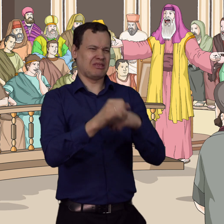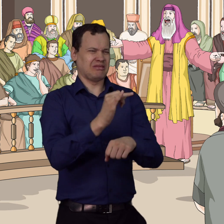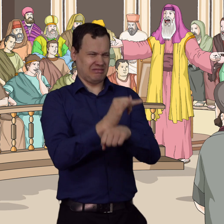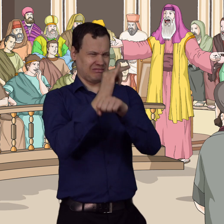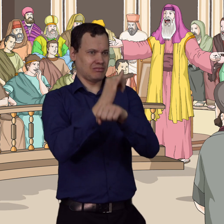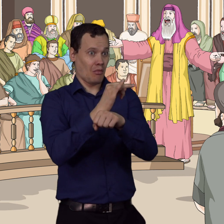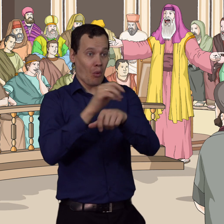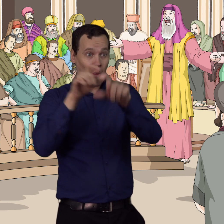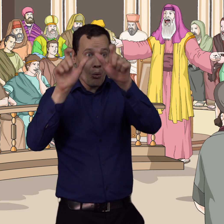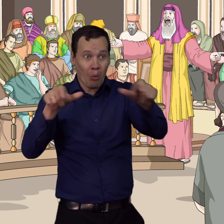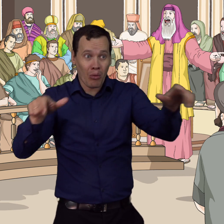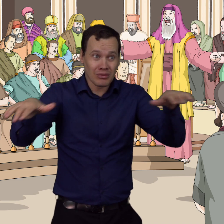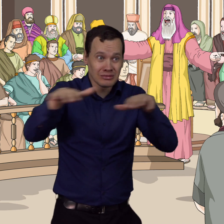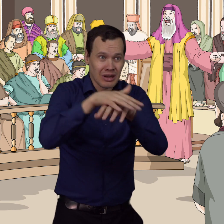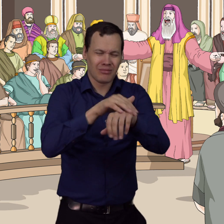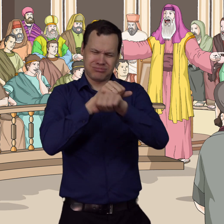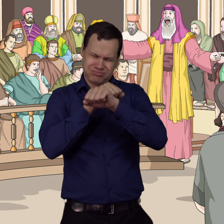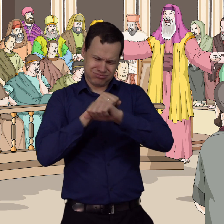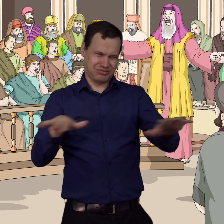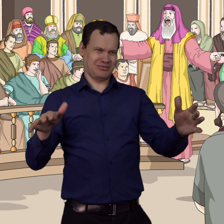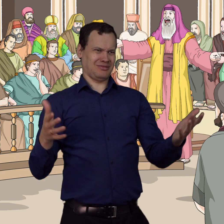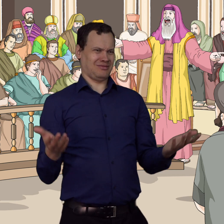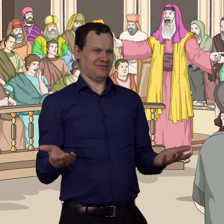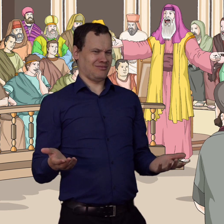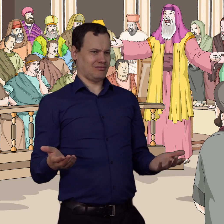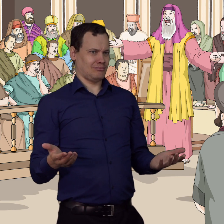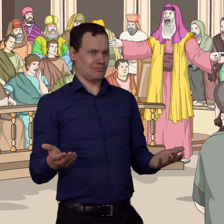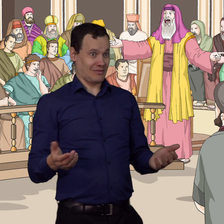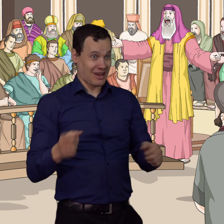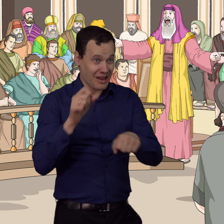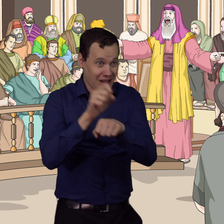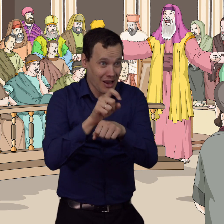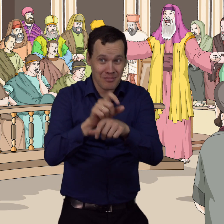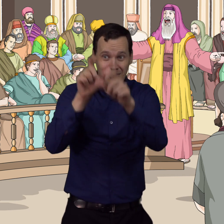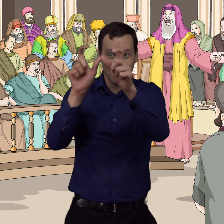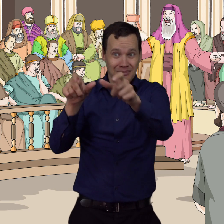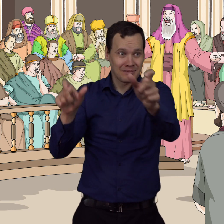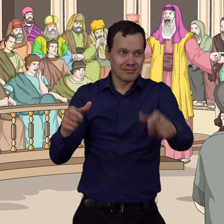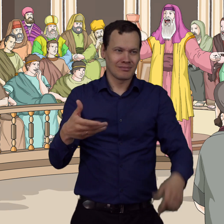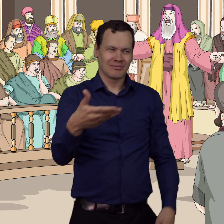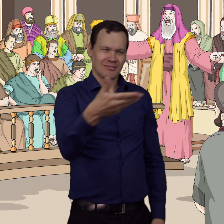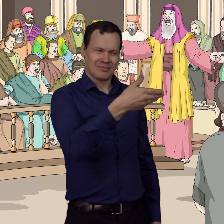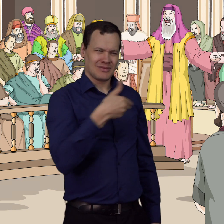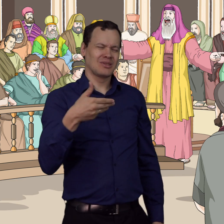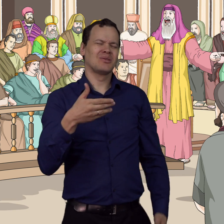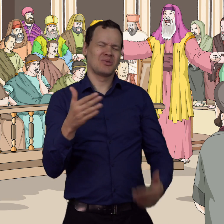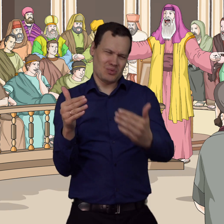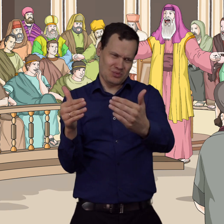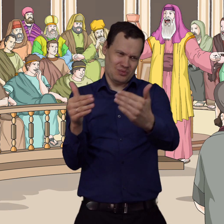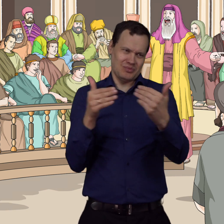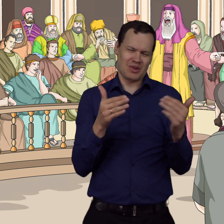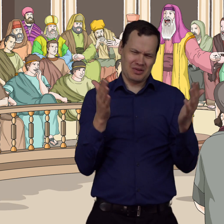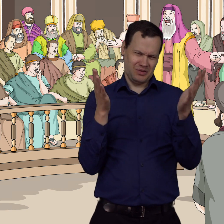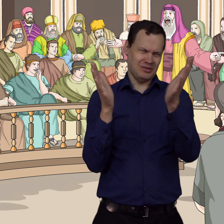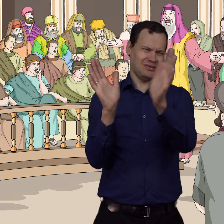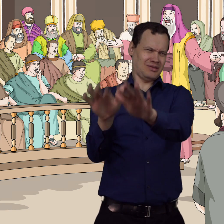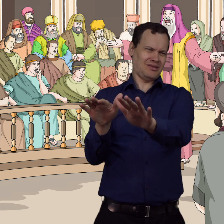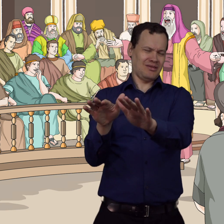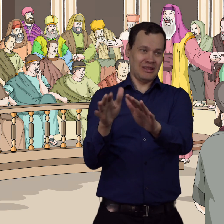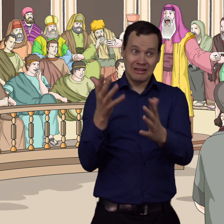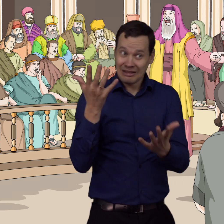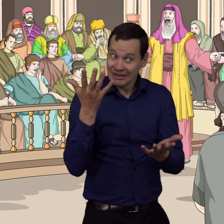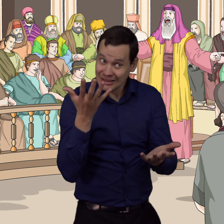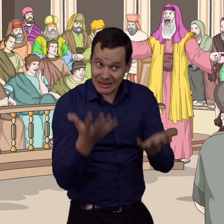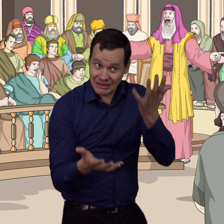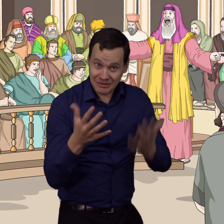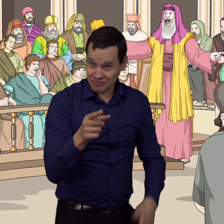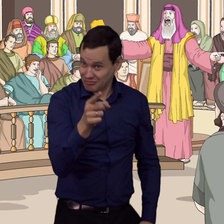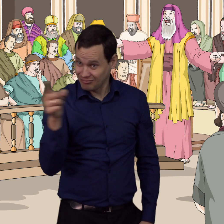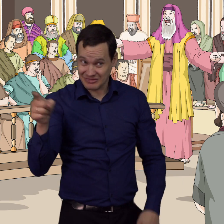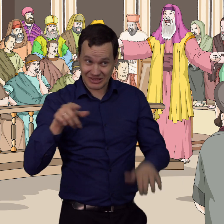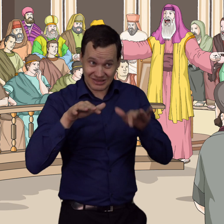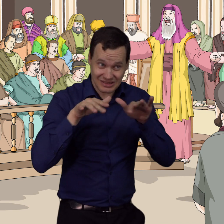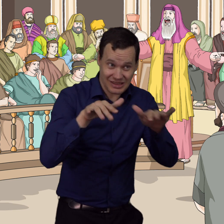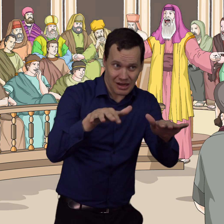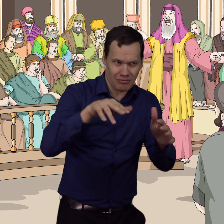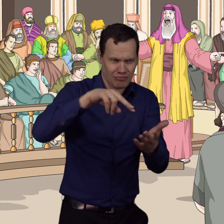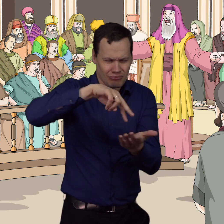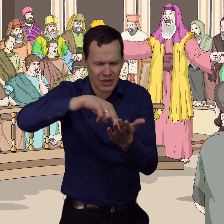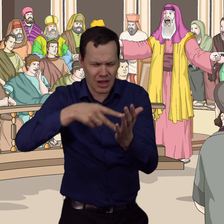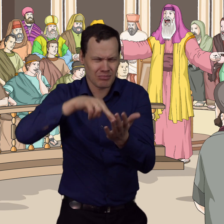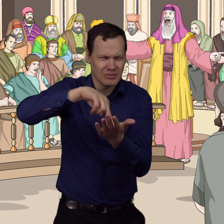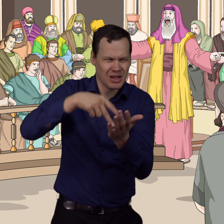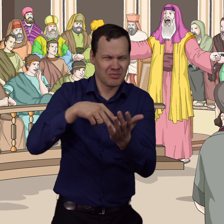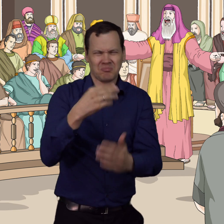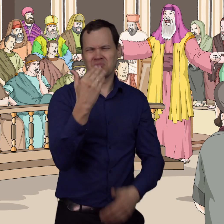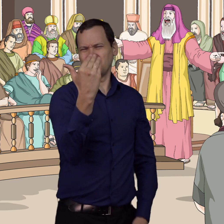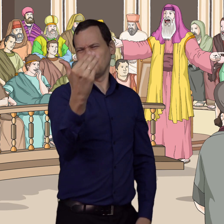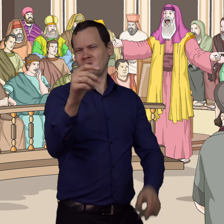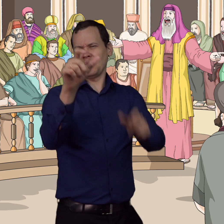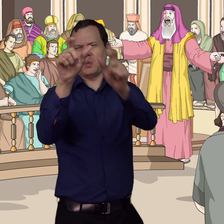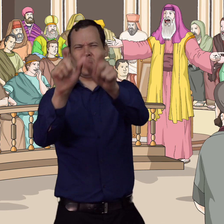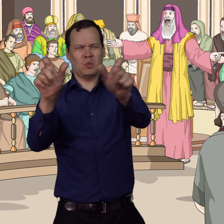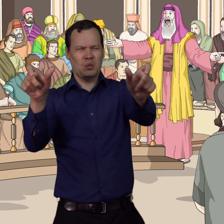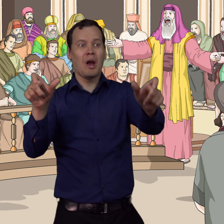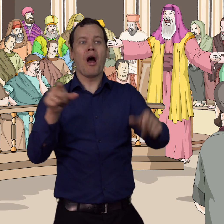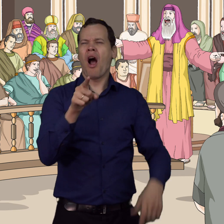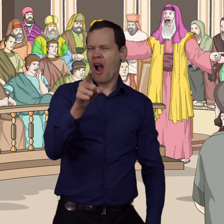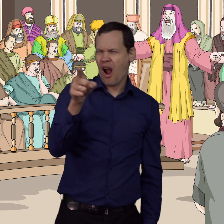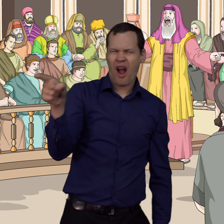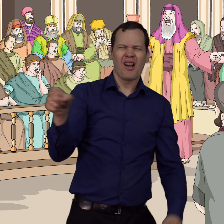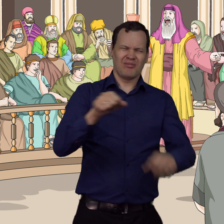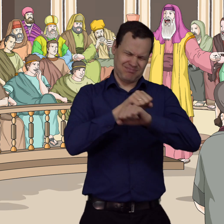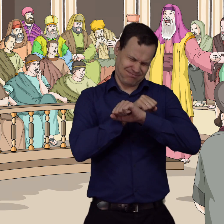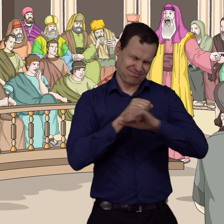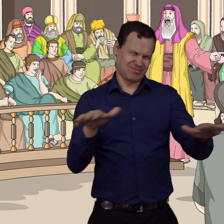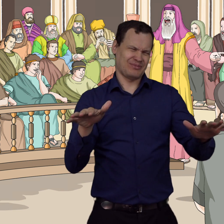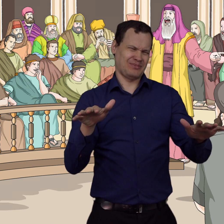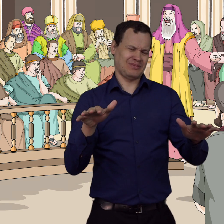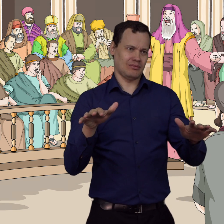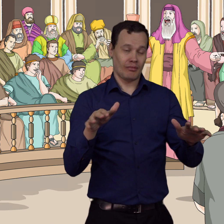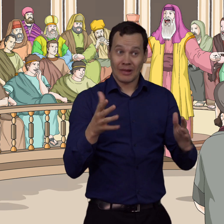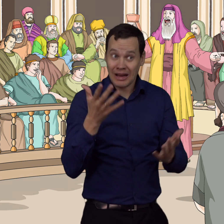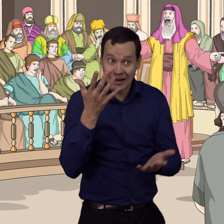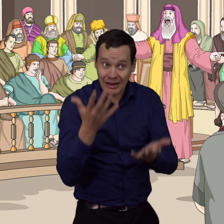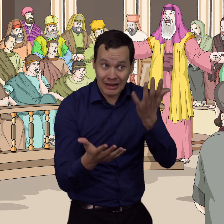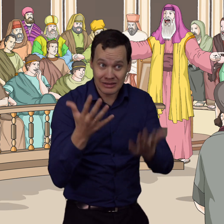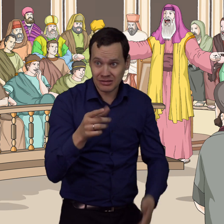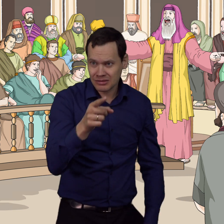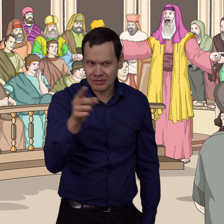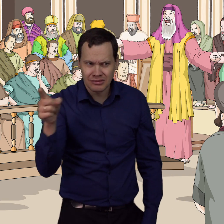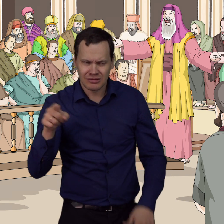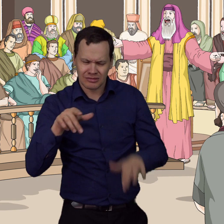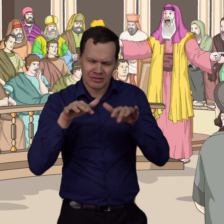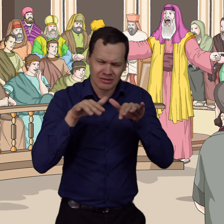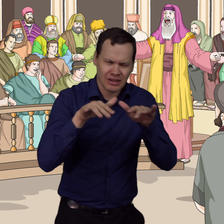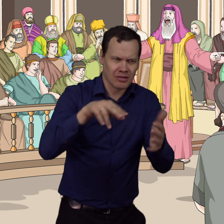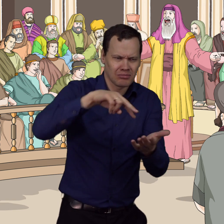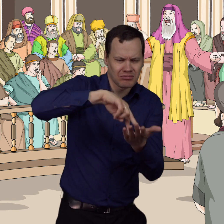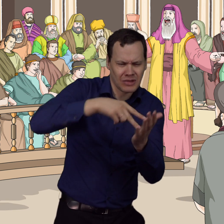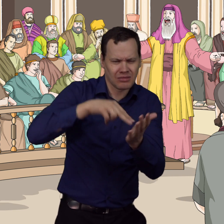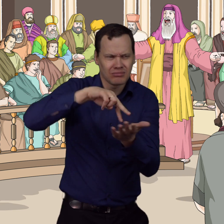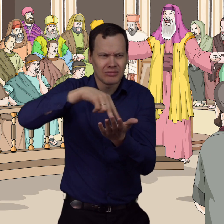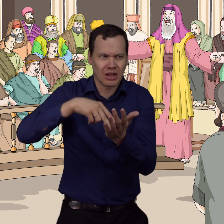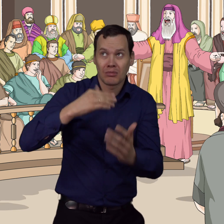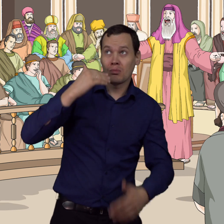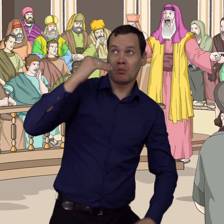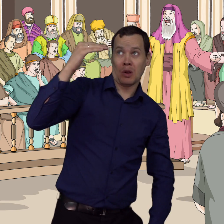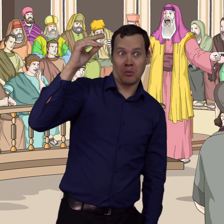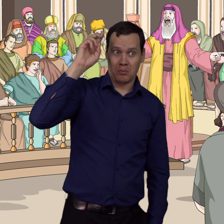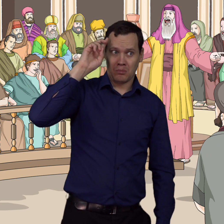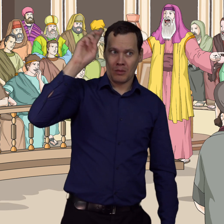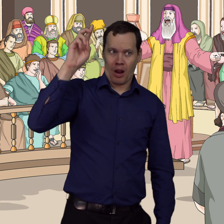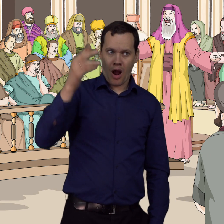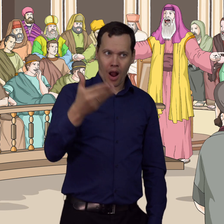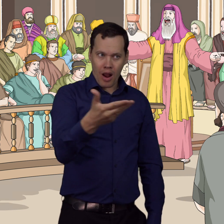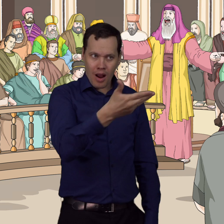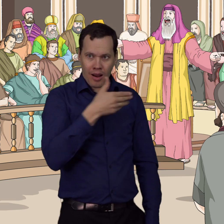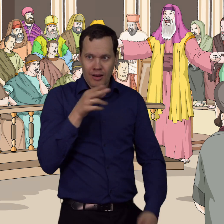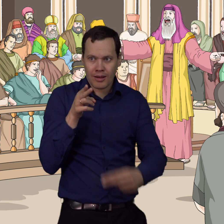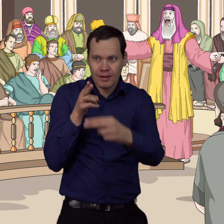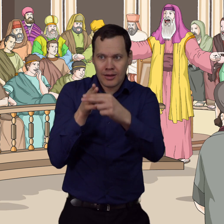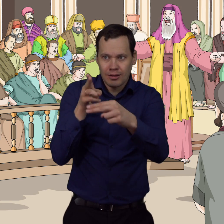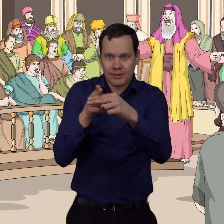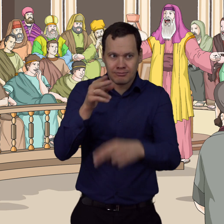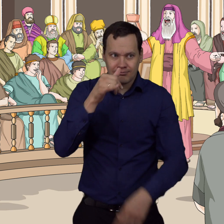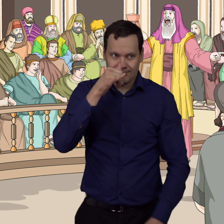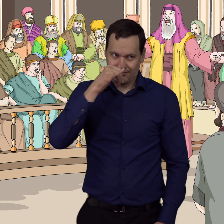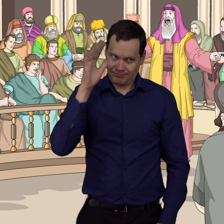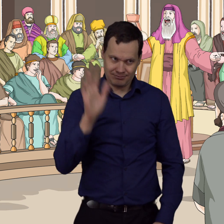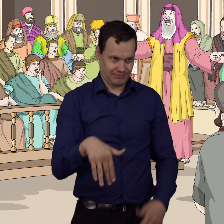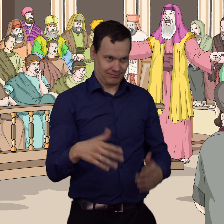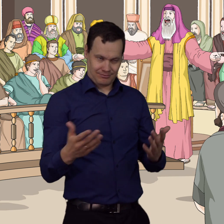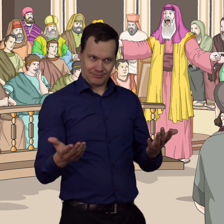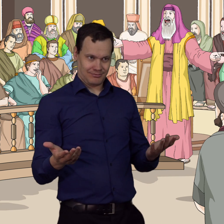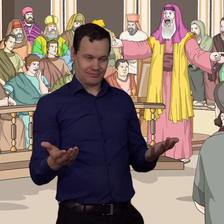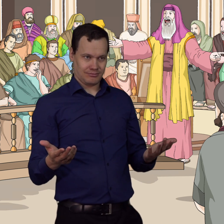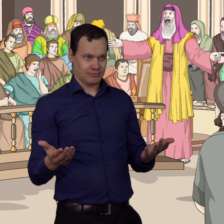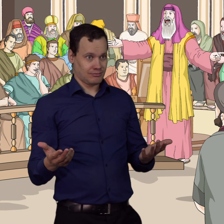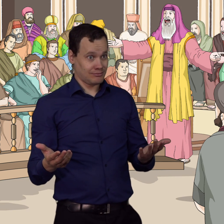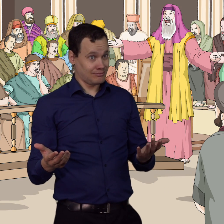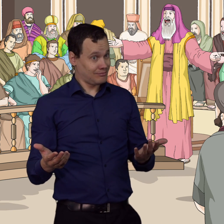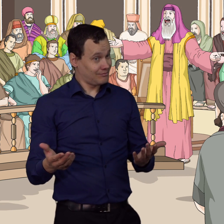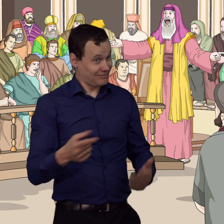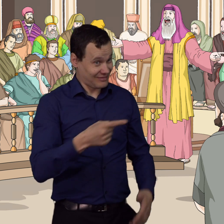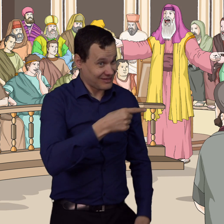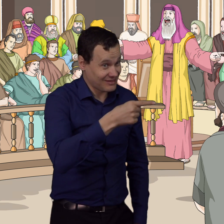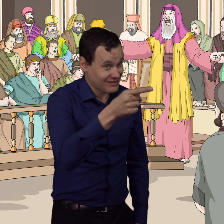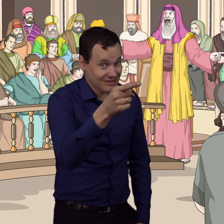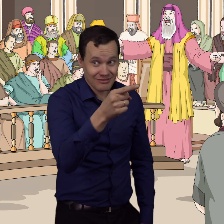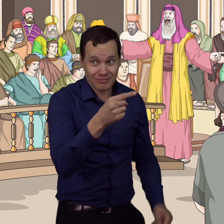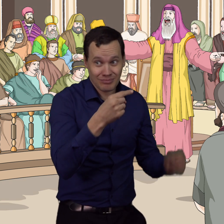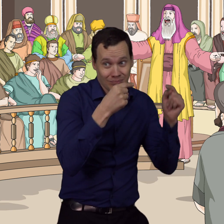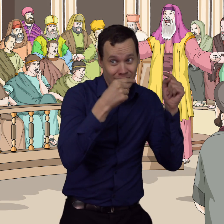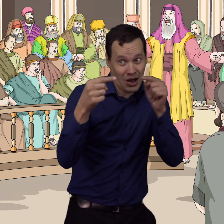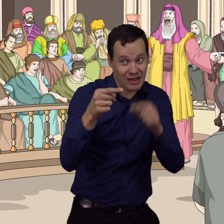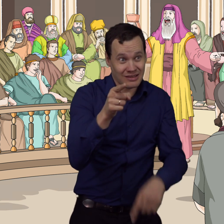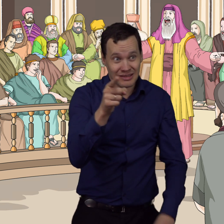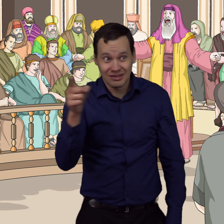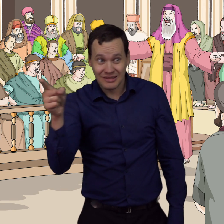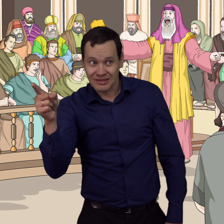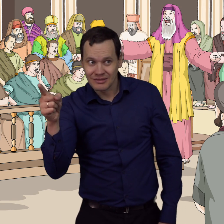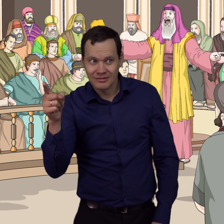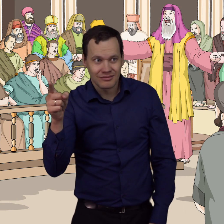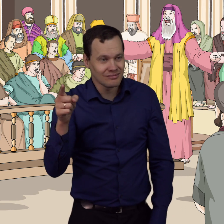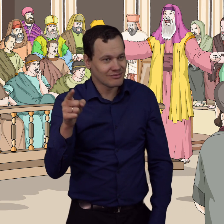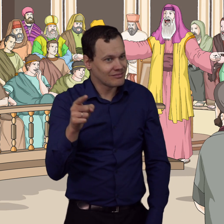He too perished, and all his followers were scattered. So in the present case I advise you: Leave these men alone.